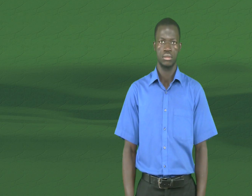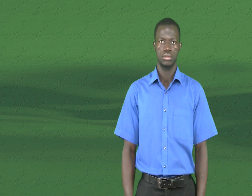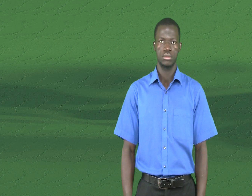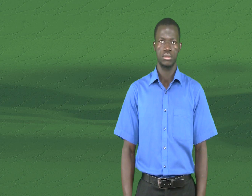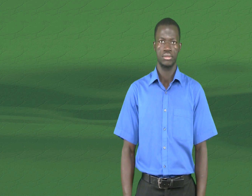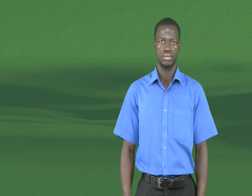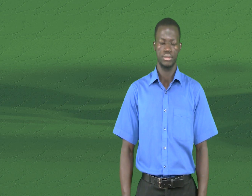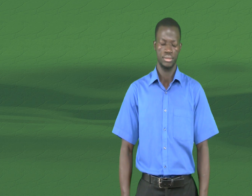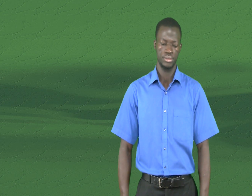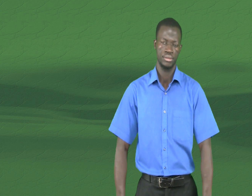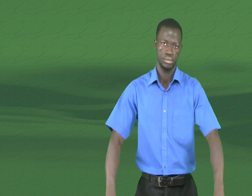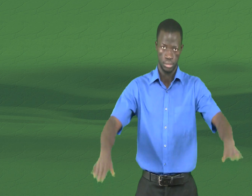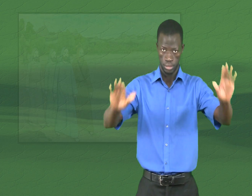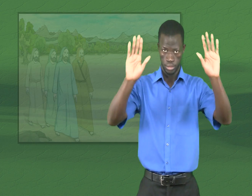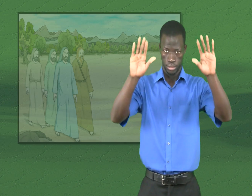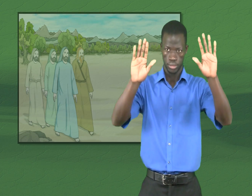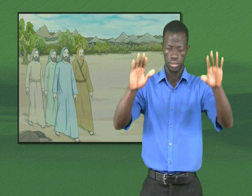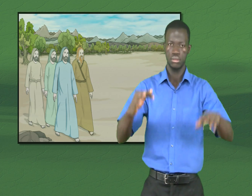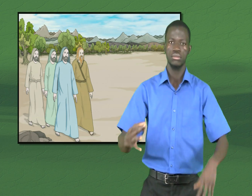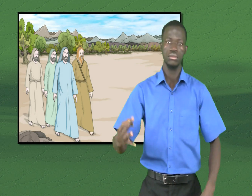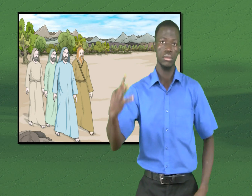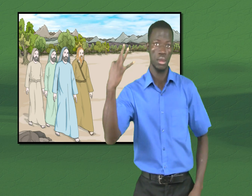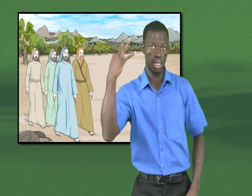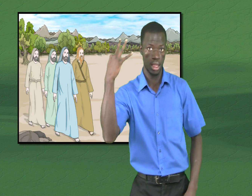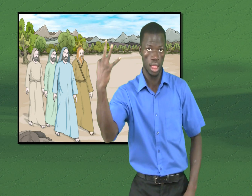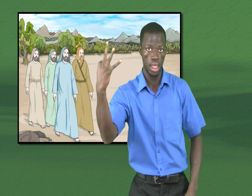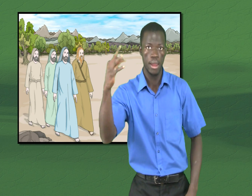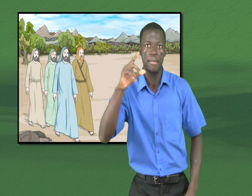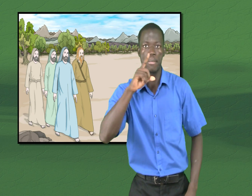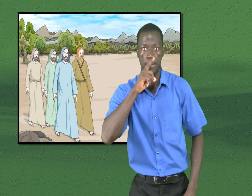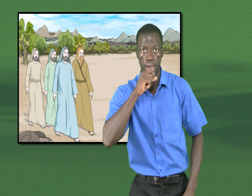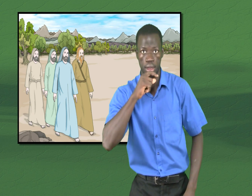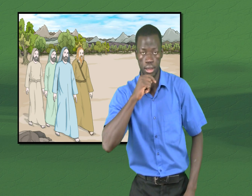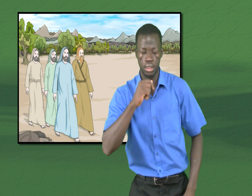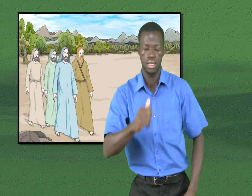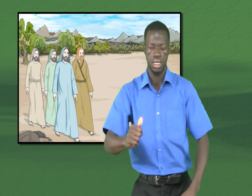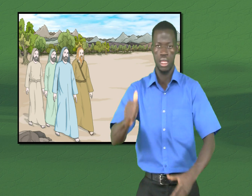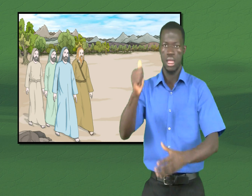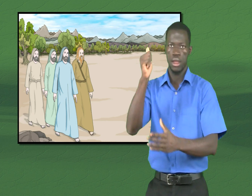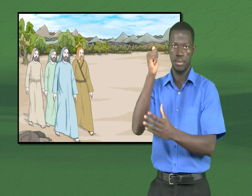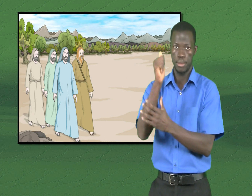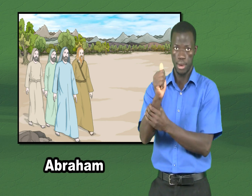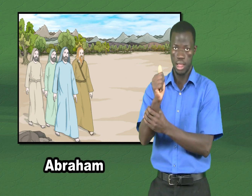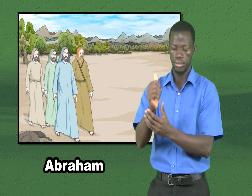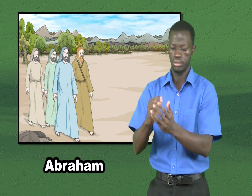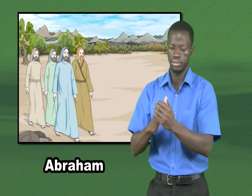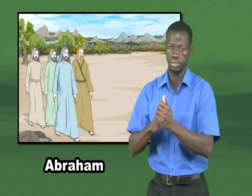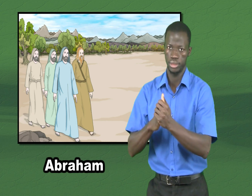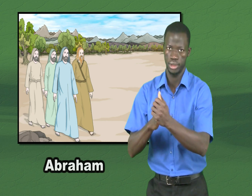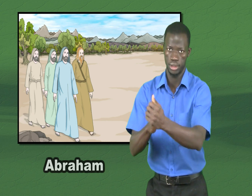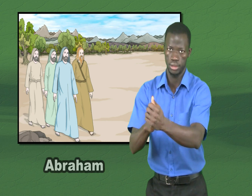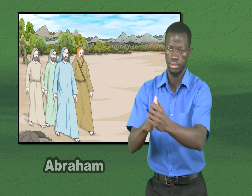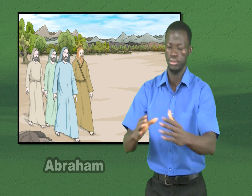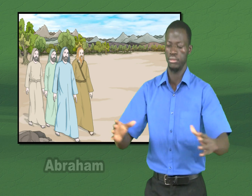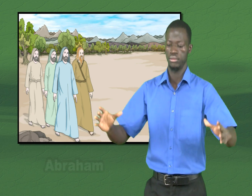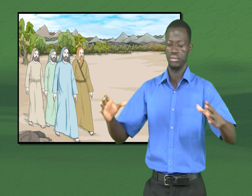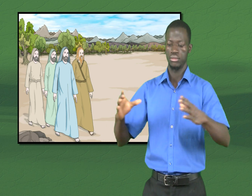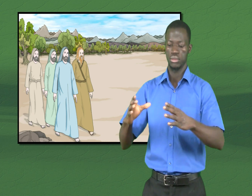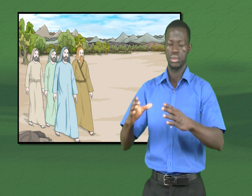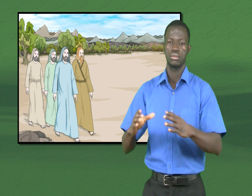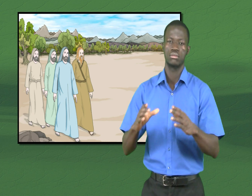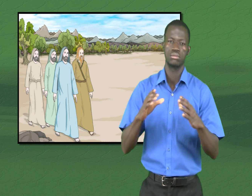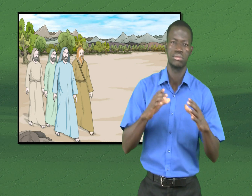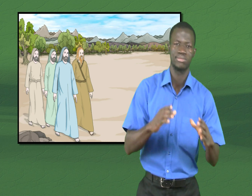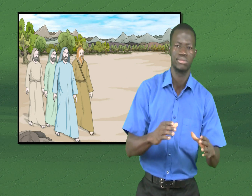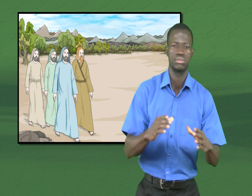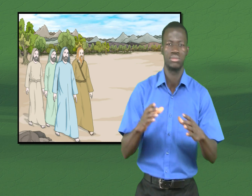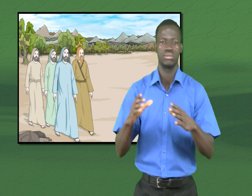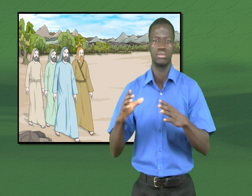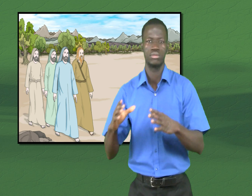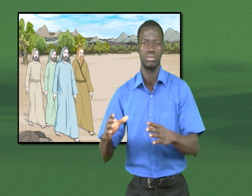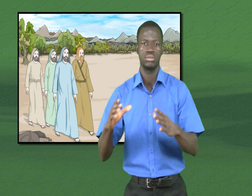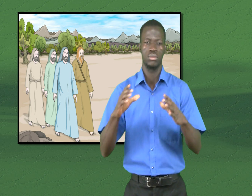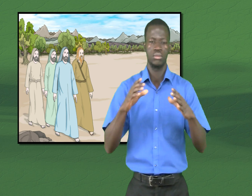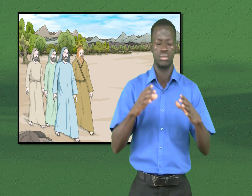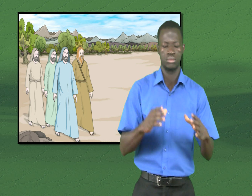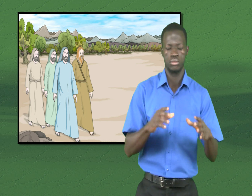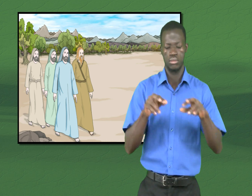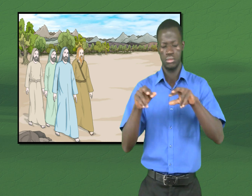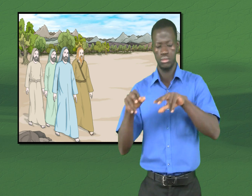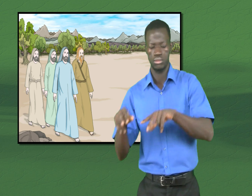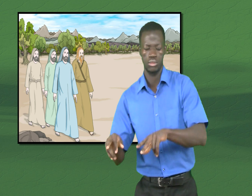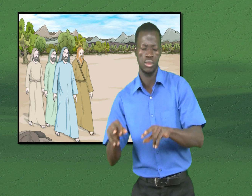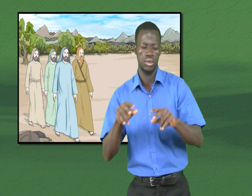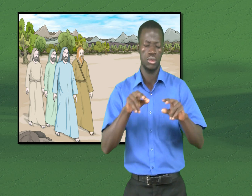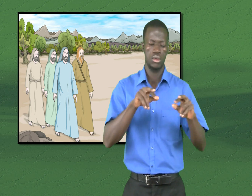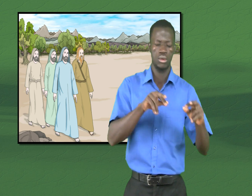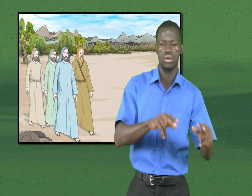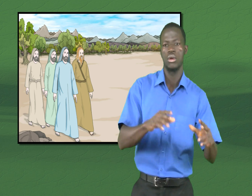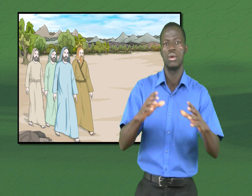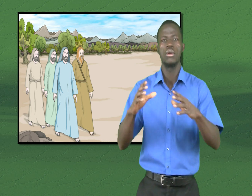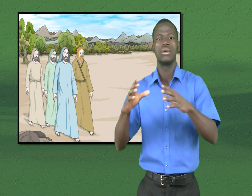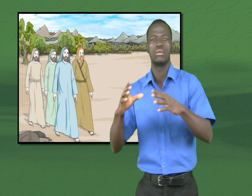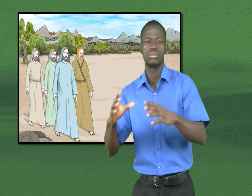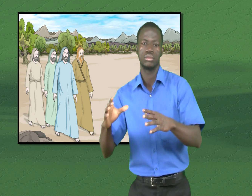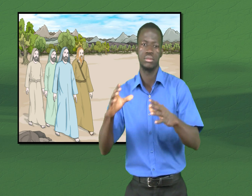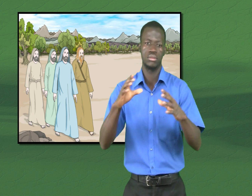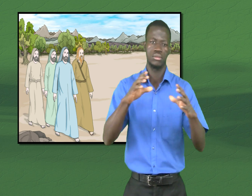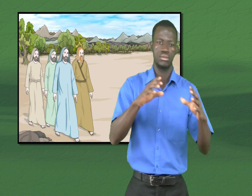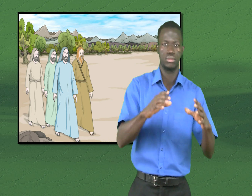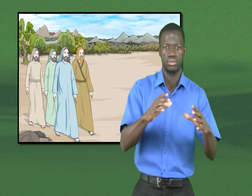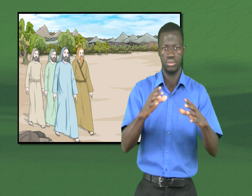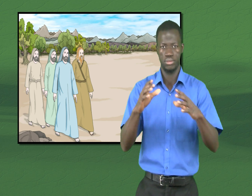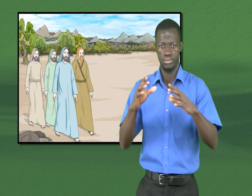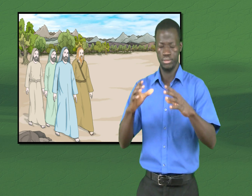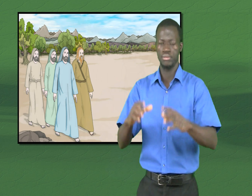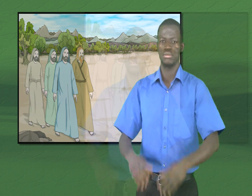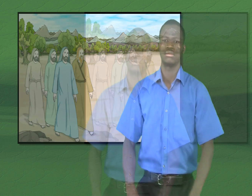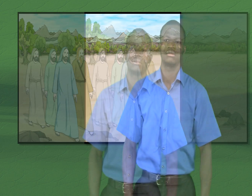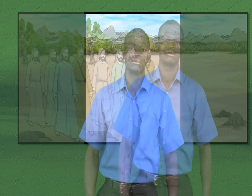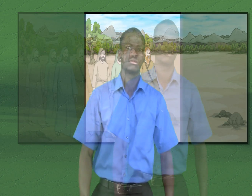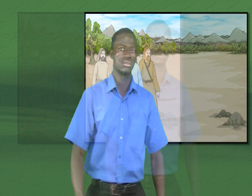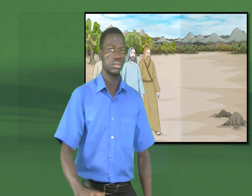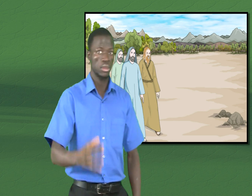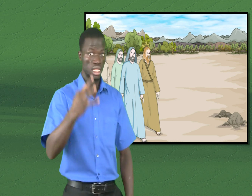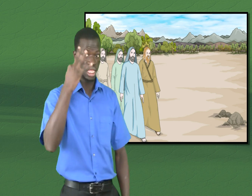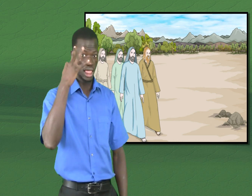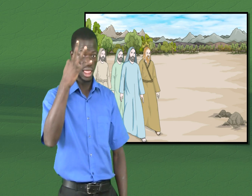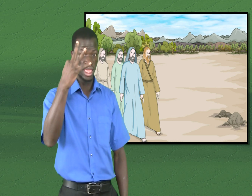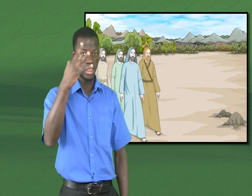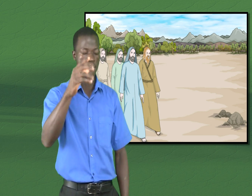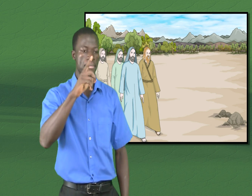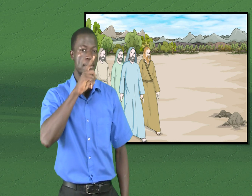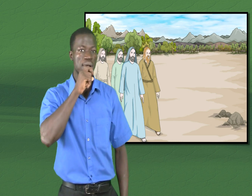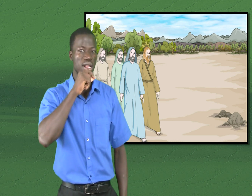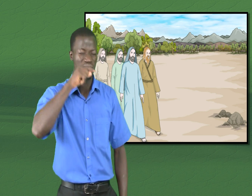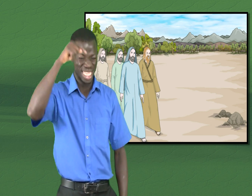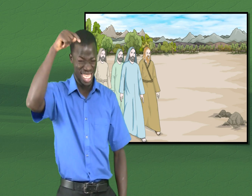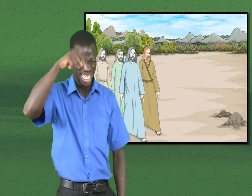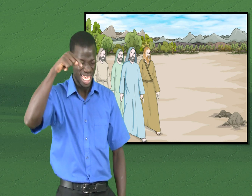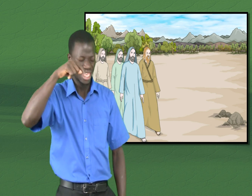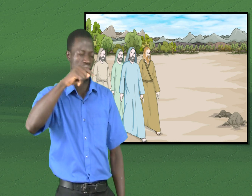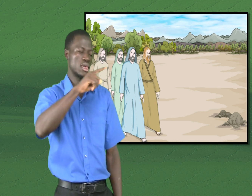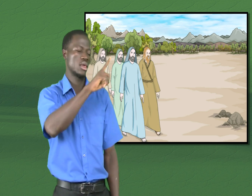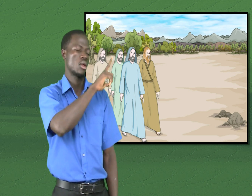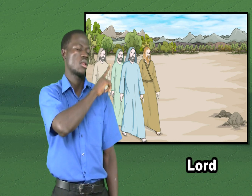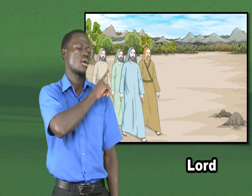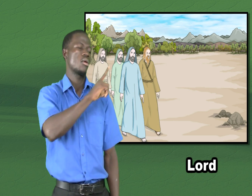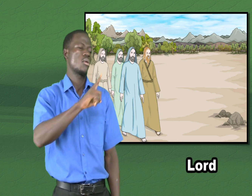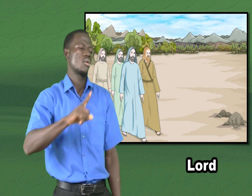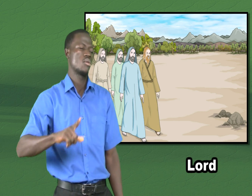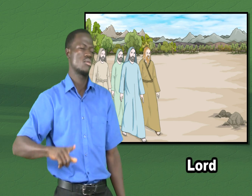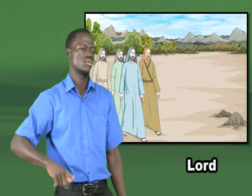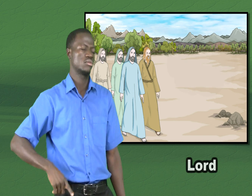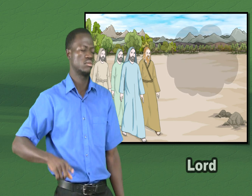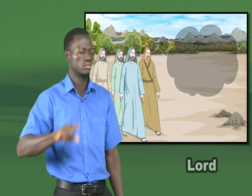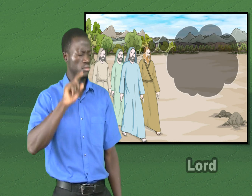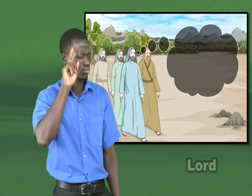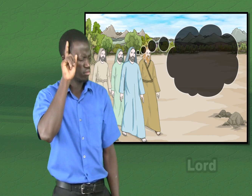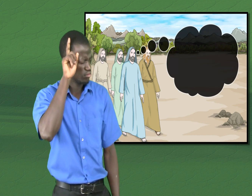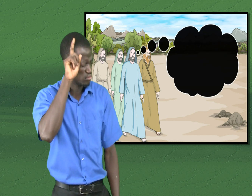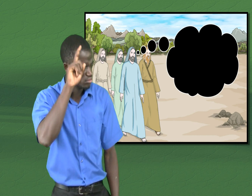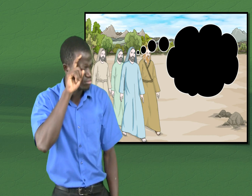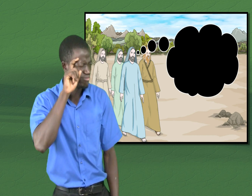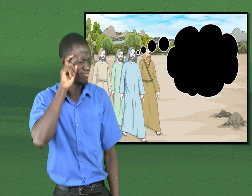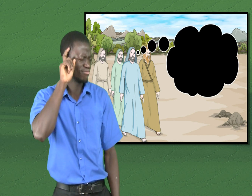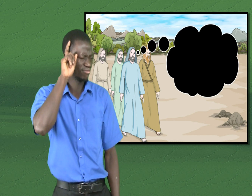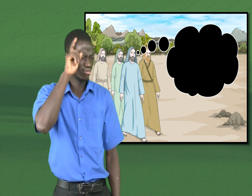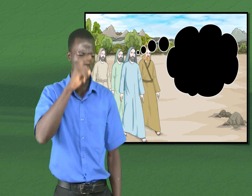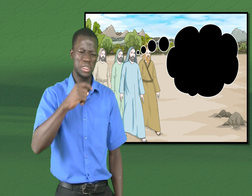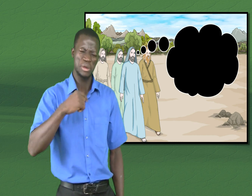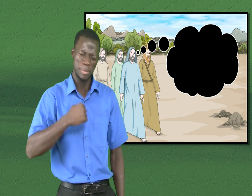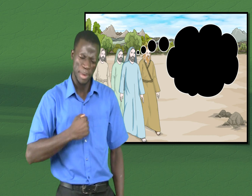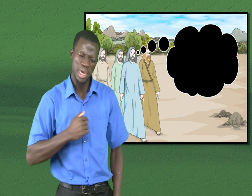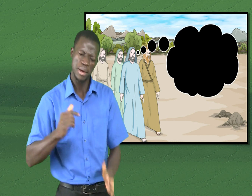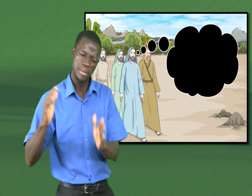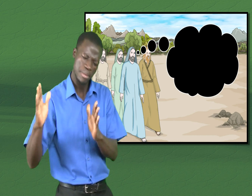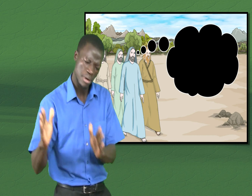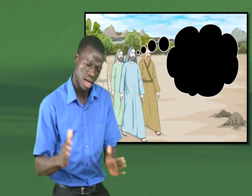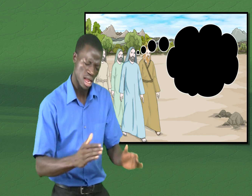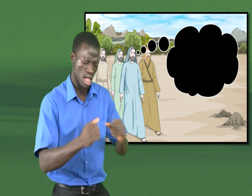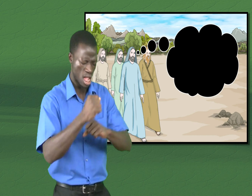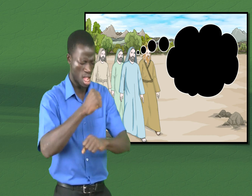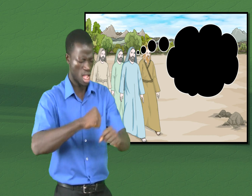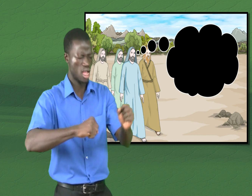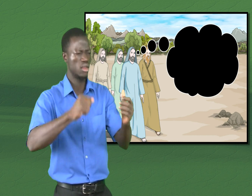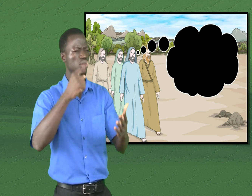When the men got up to leave, they looked out over Sodom, and Abraham walked along with them to see them off.